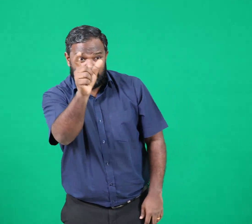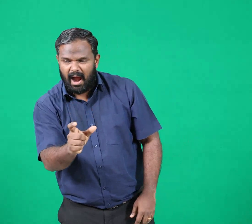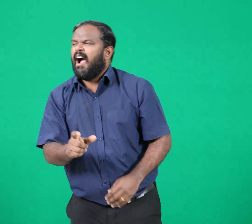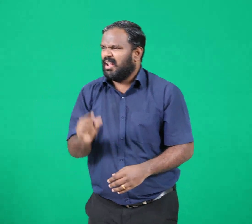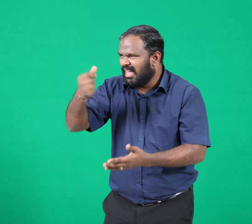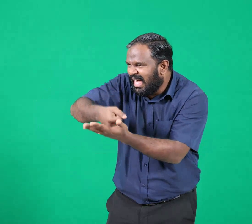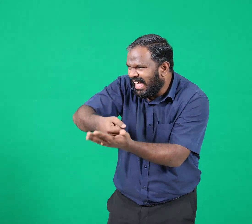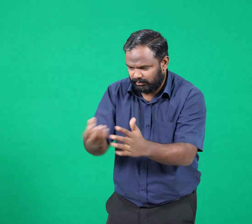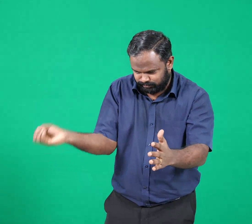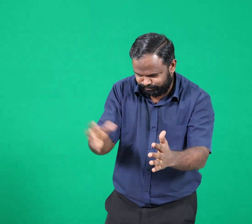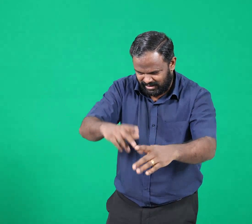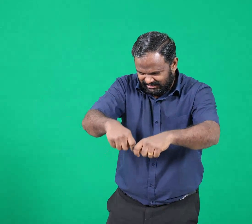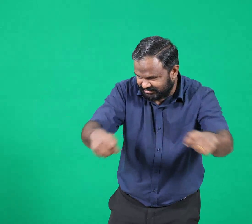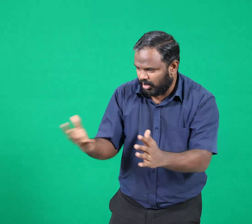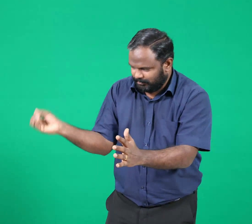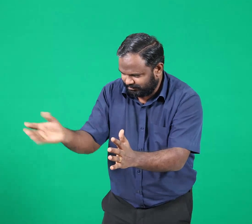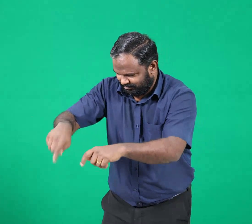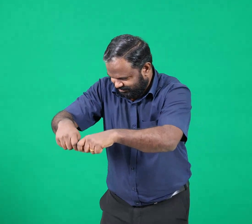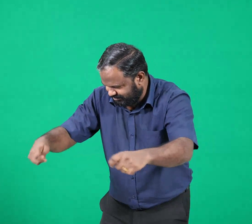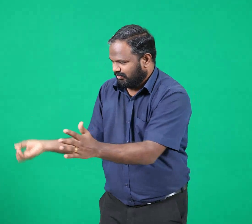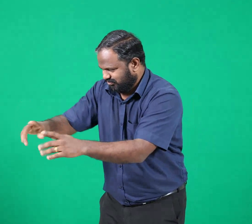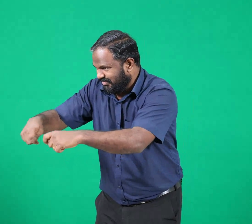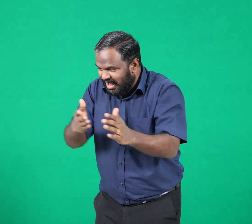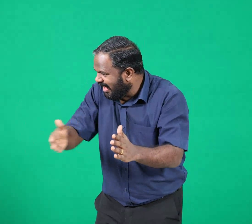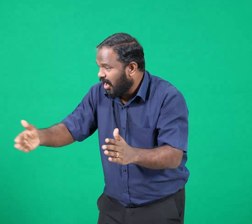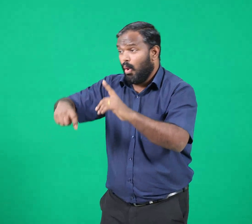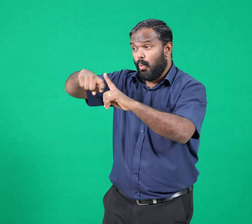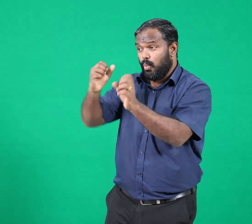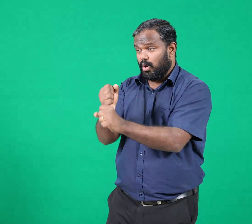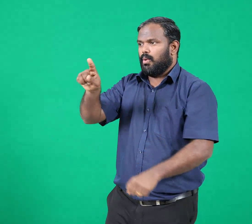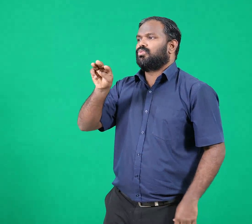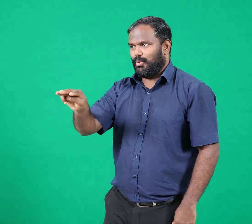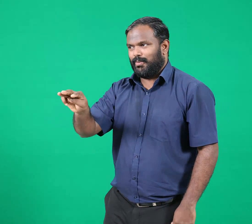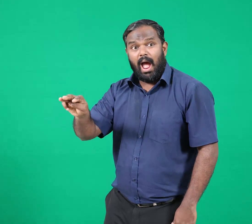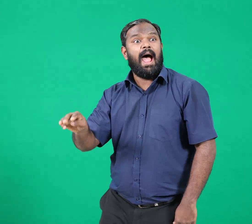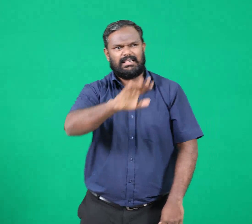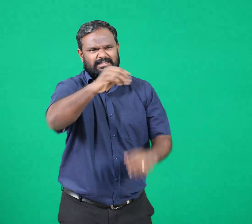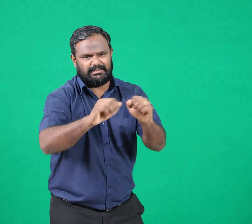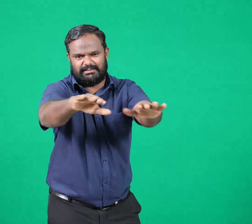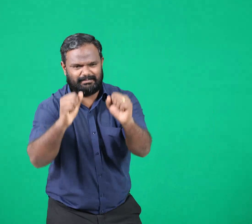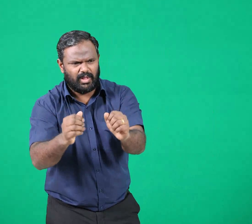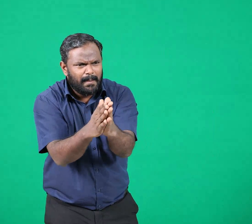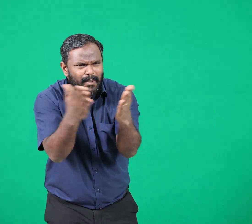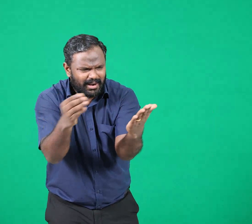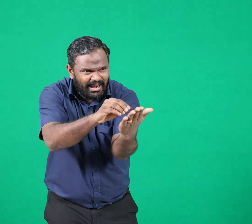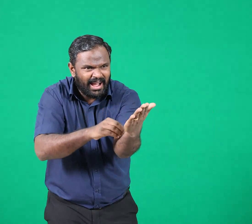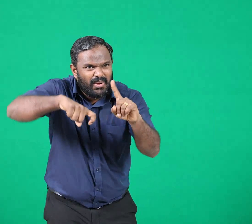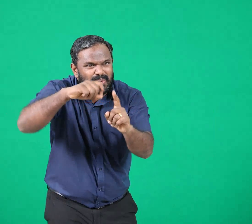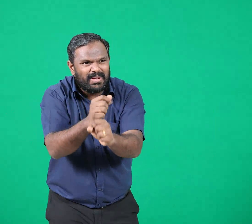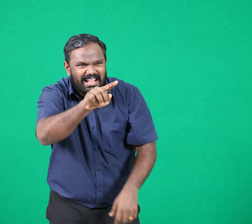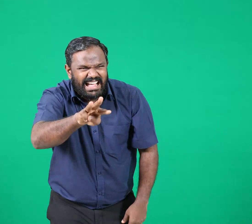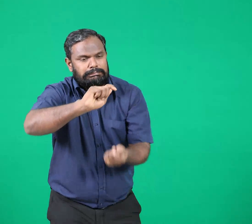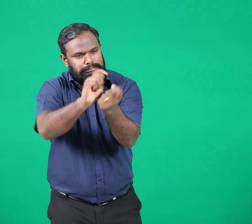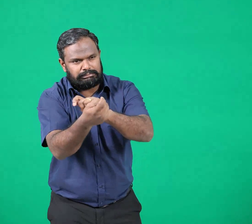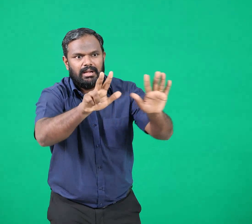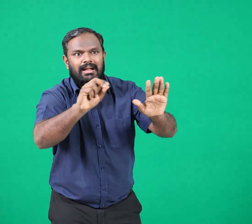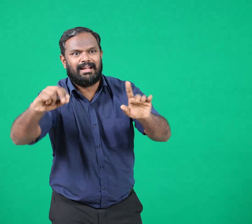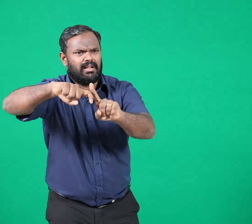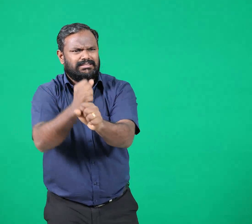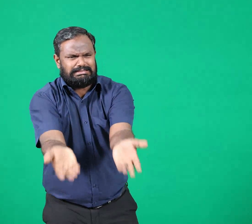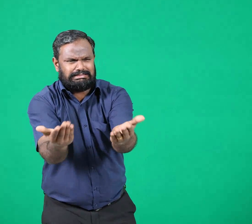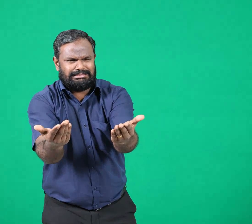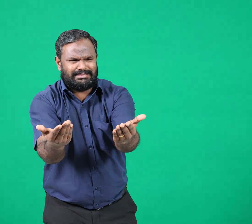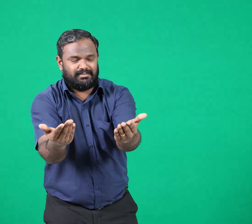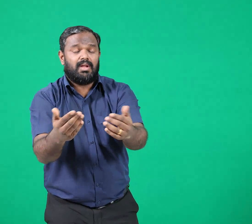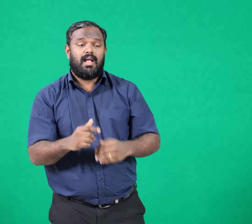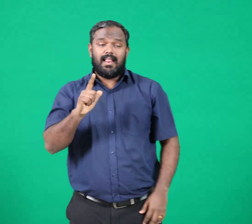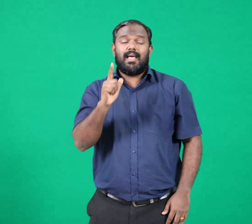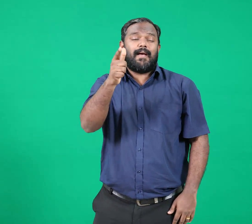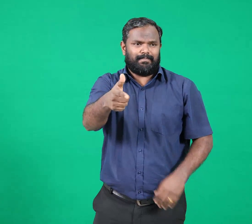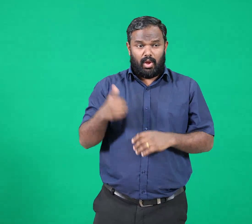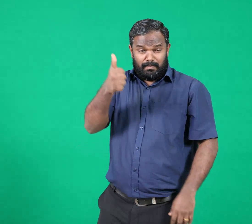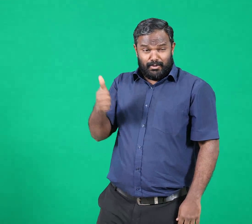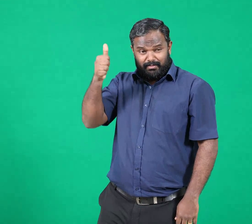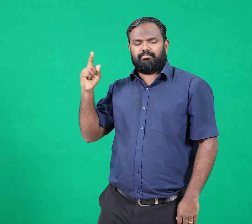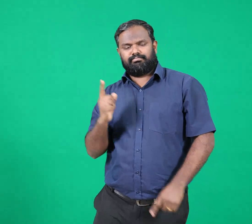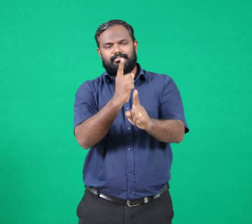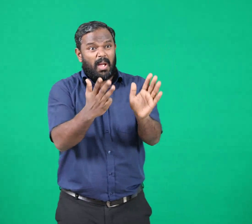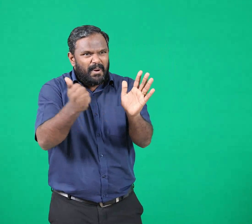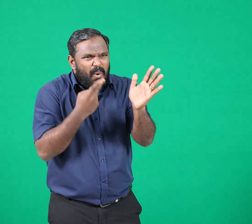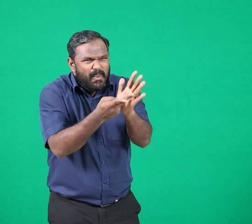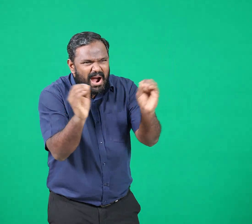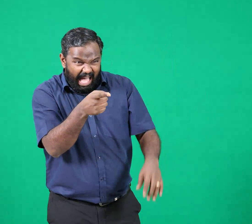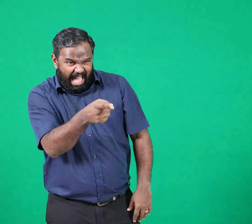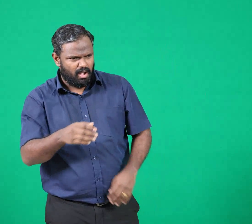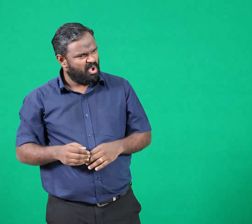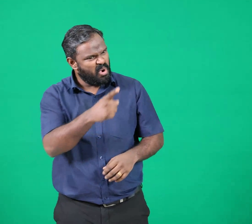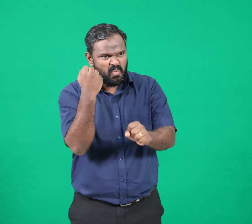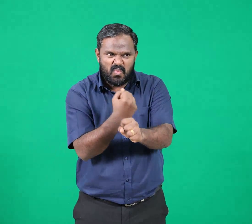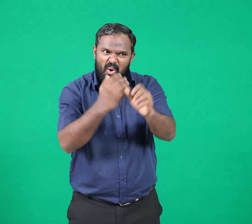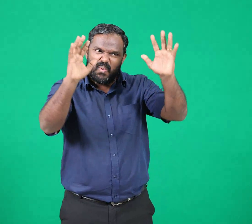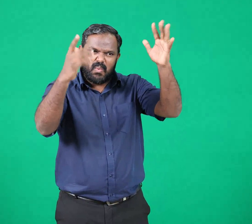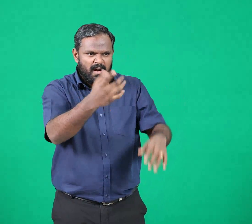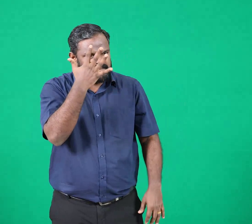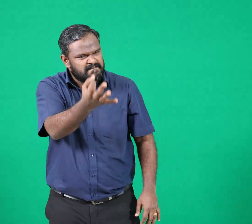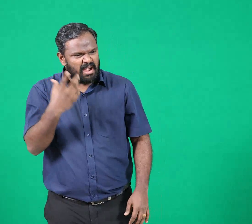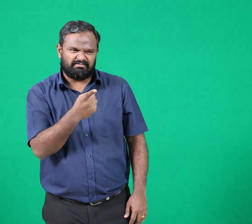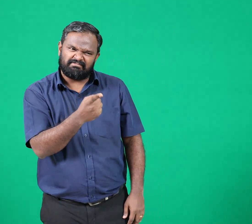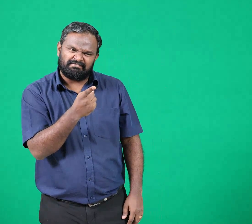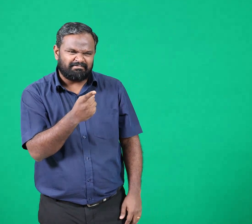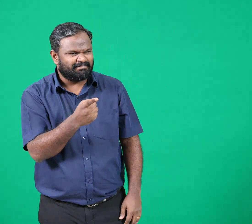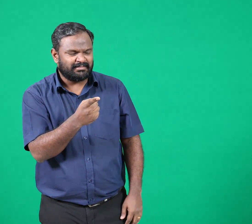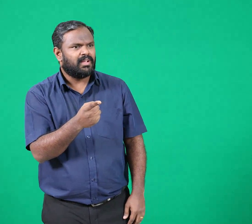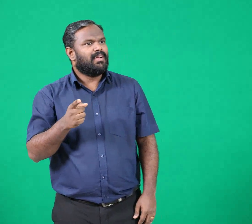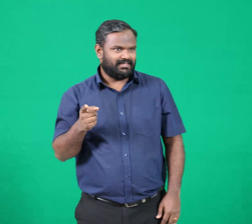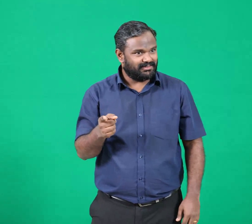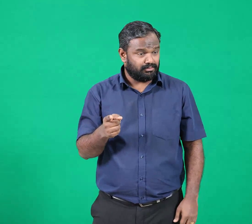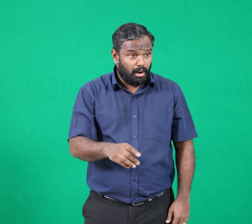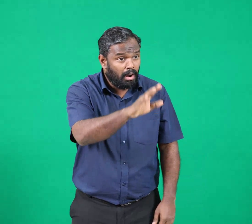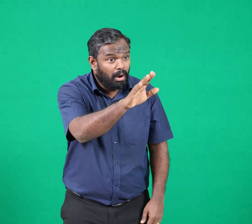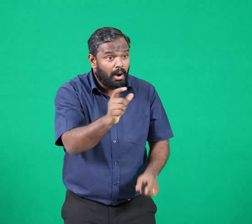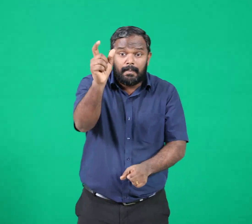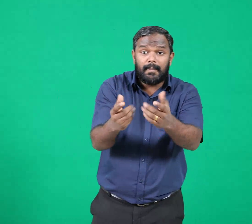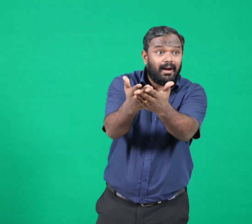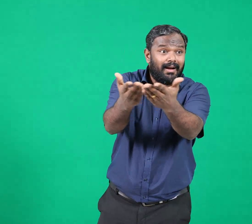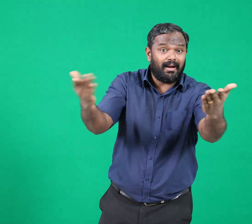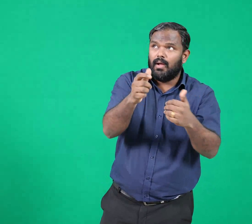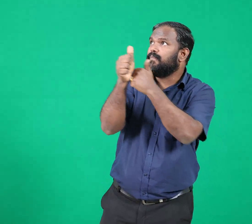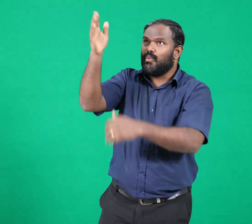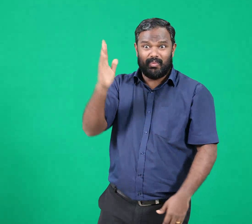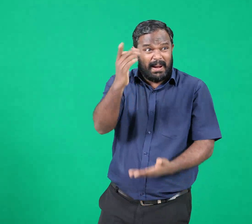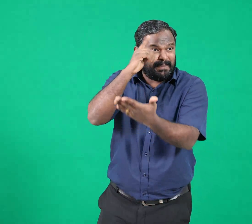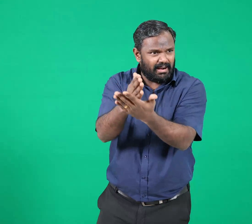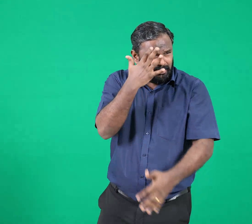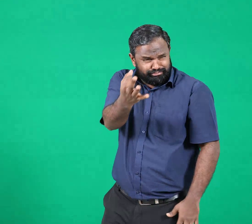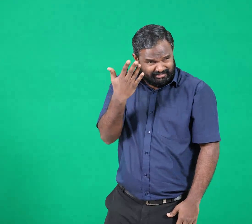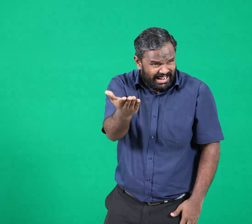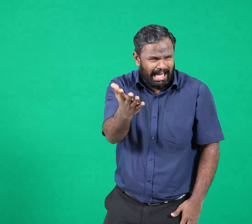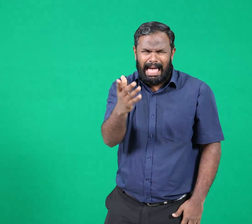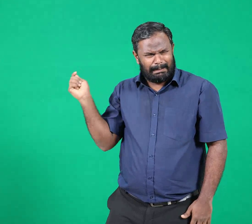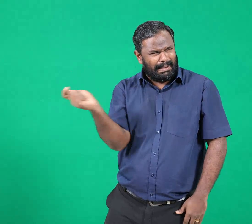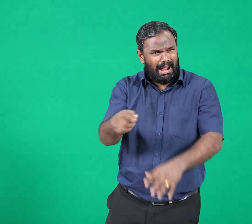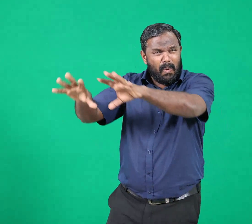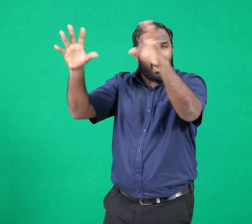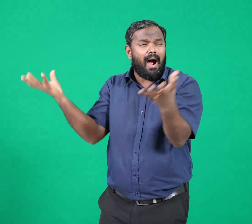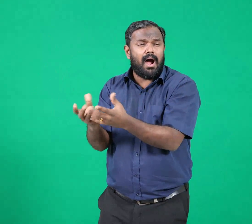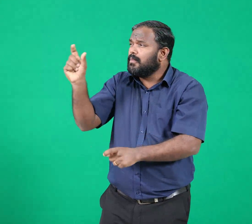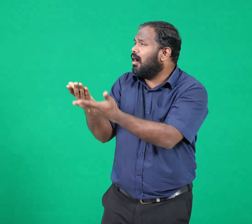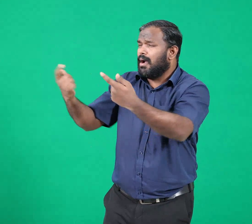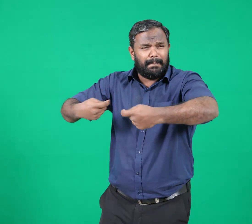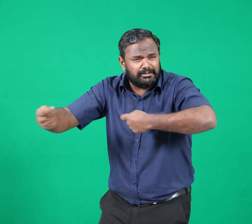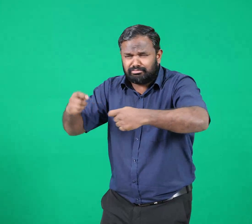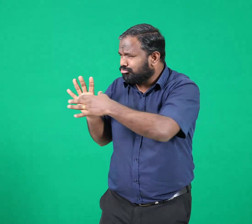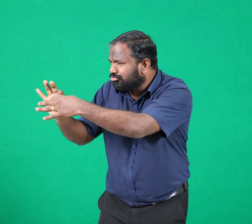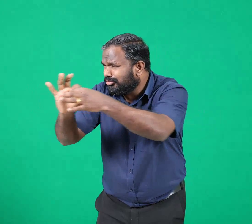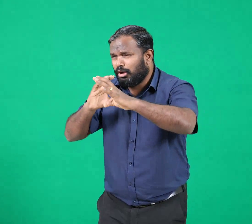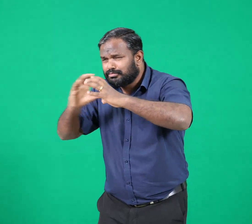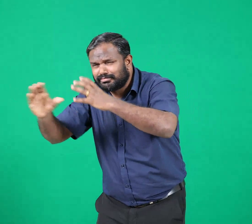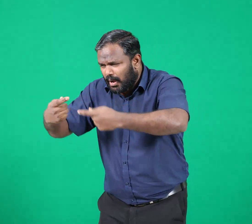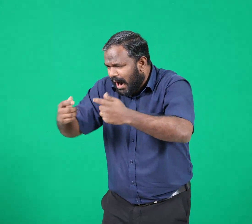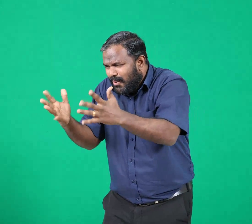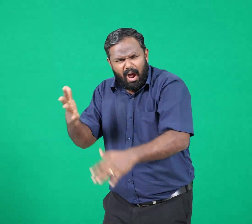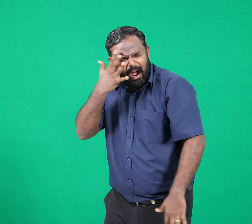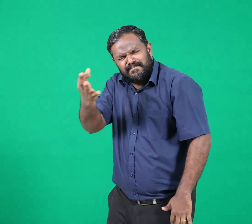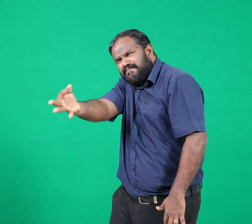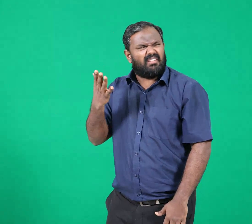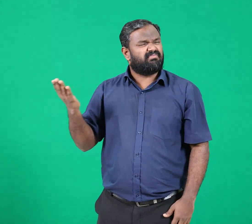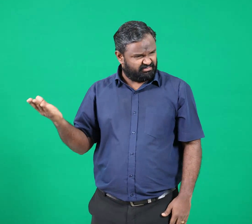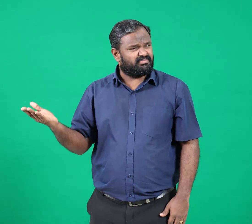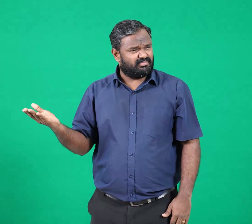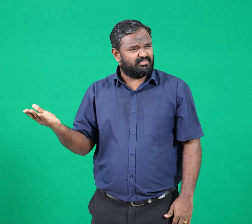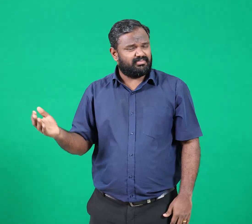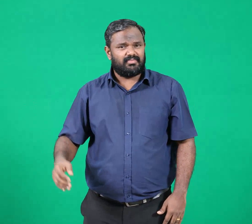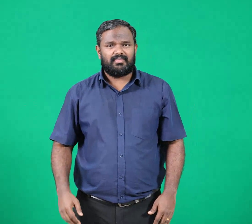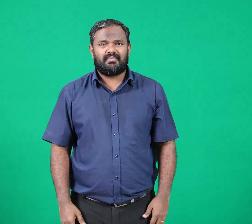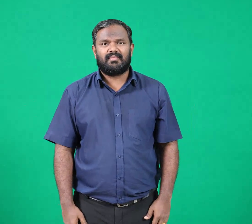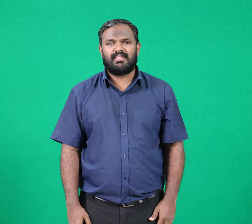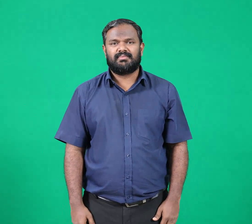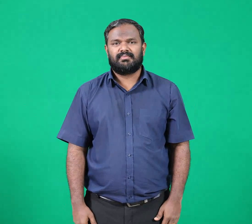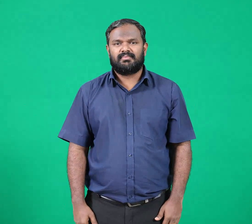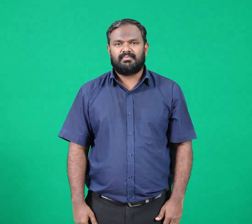' A hundred measures of wheat,' he replied. ' Take your bill and write eighty,' he told him. The master commended the dishonest manager because he had acted shrewdly. For the sons of this age are more shrewd in dealing with their own kind than are the sons of light.